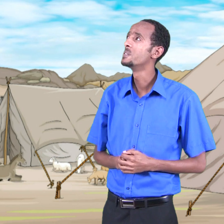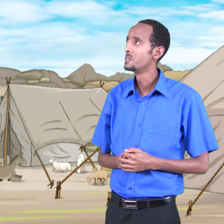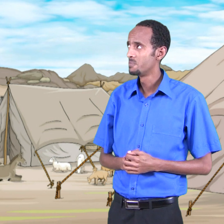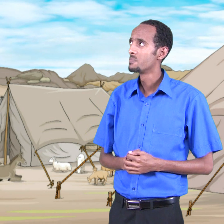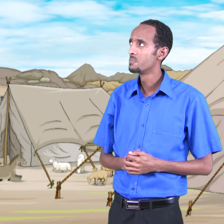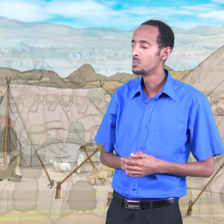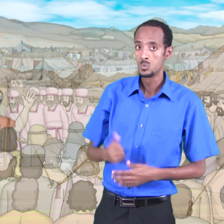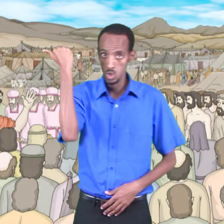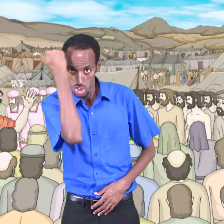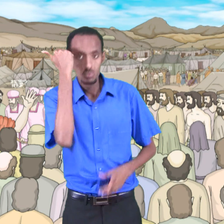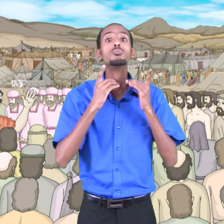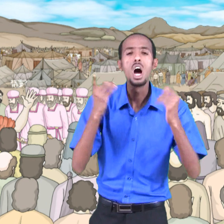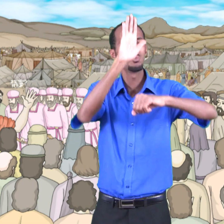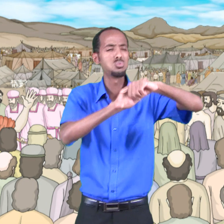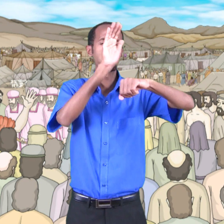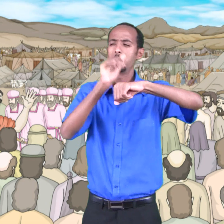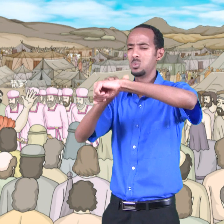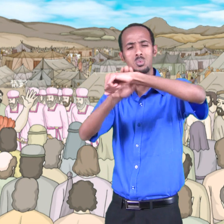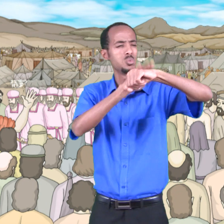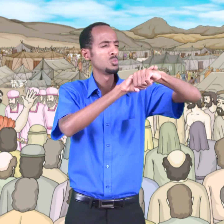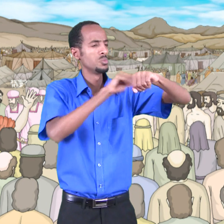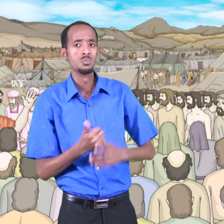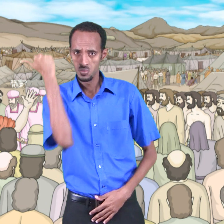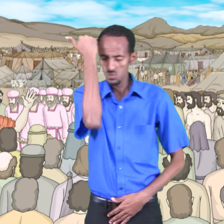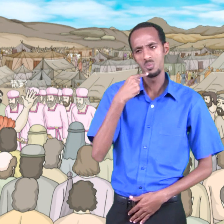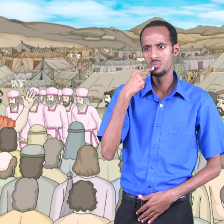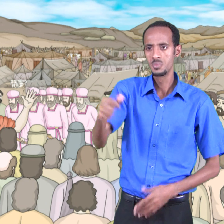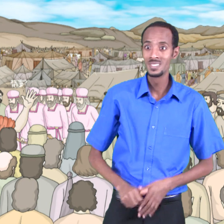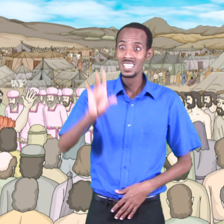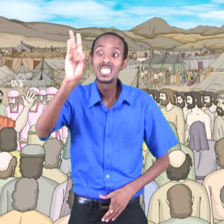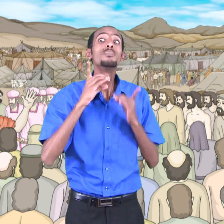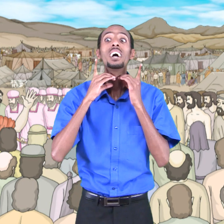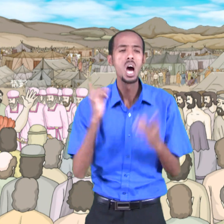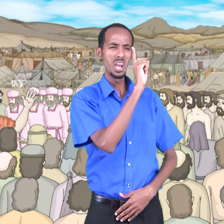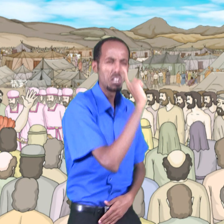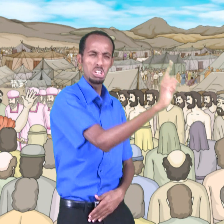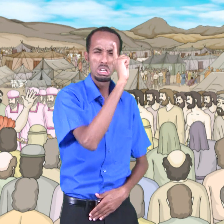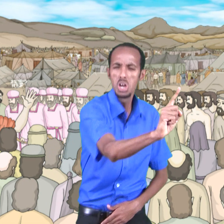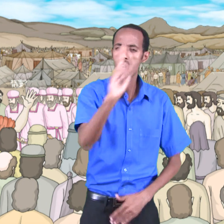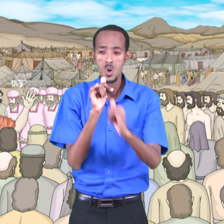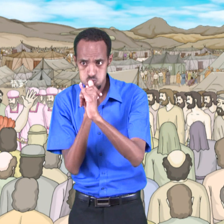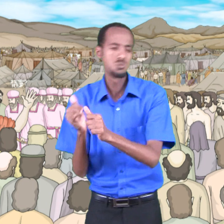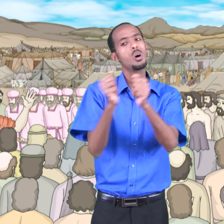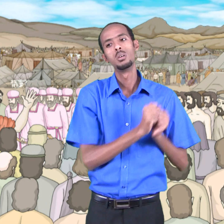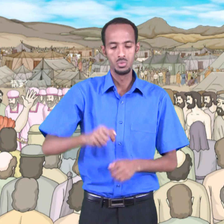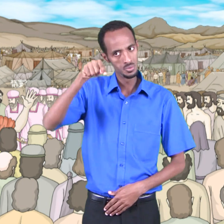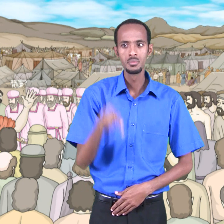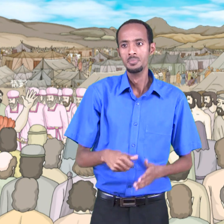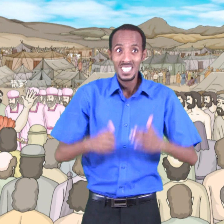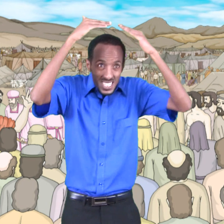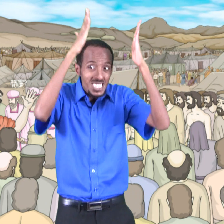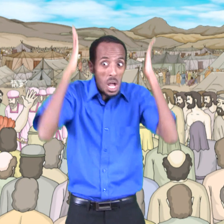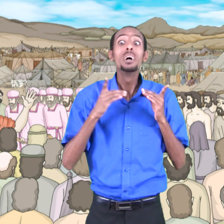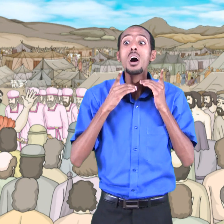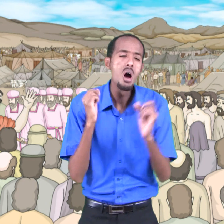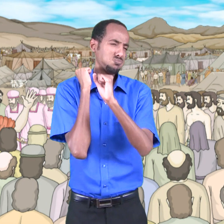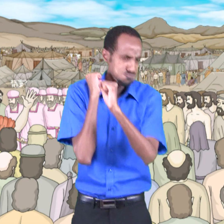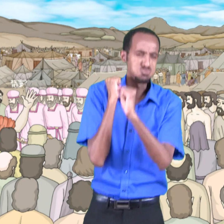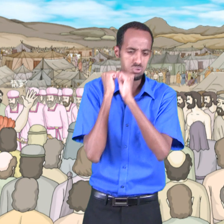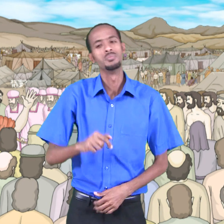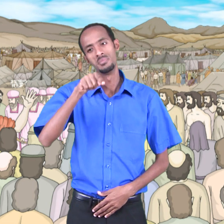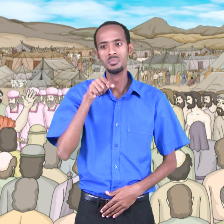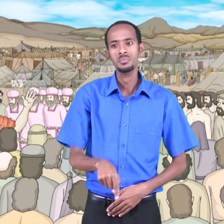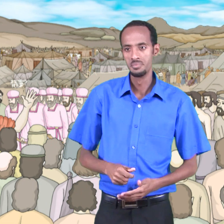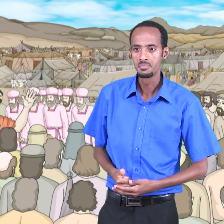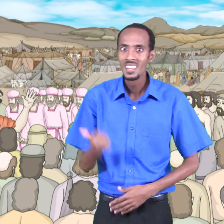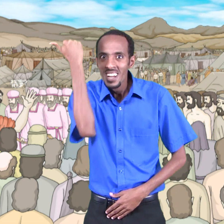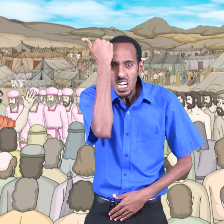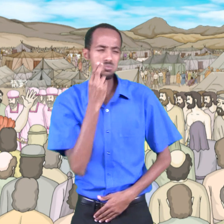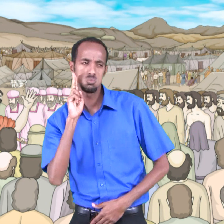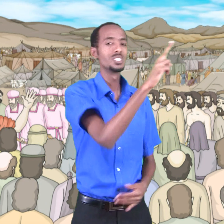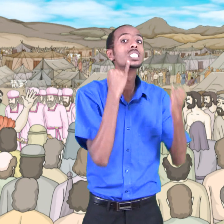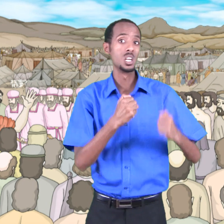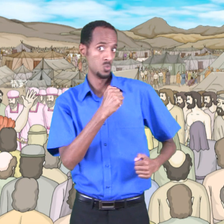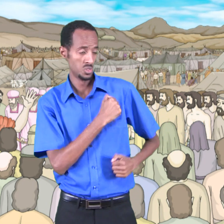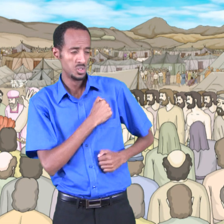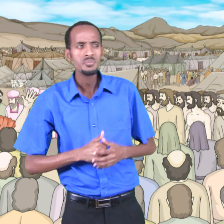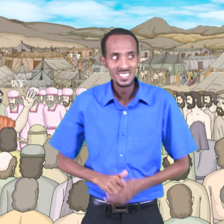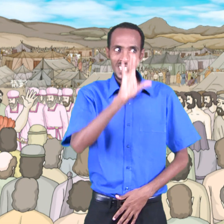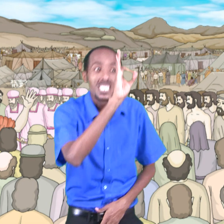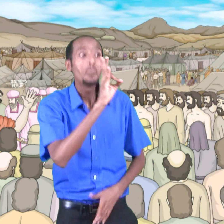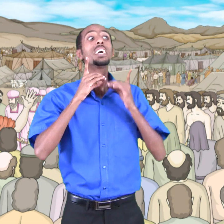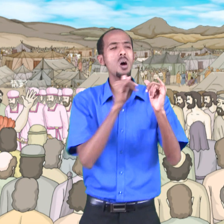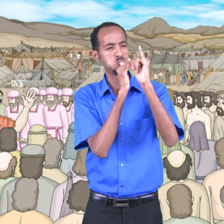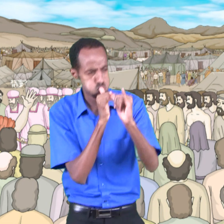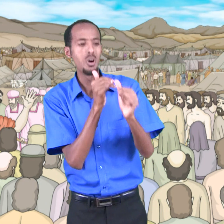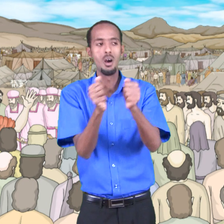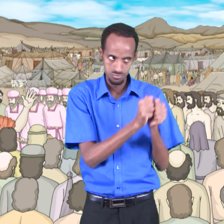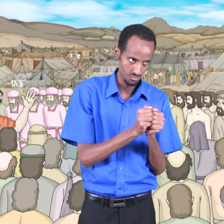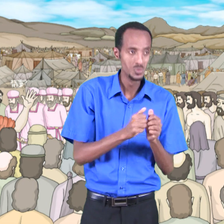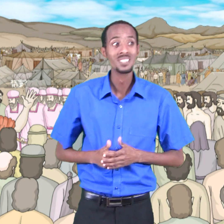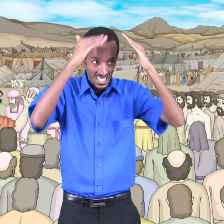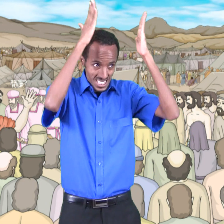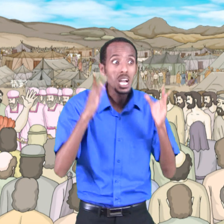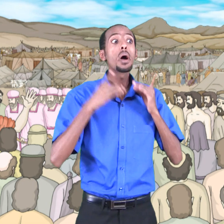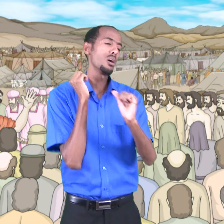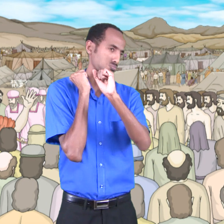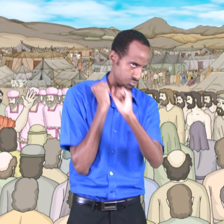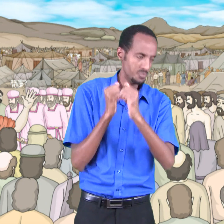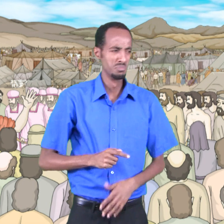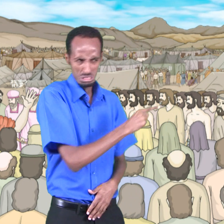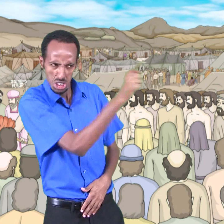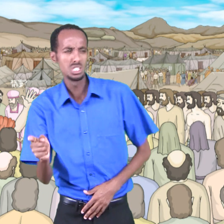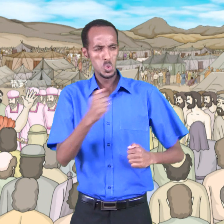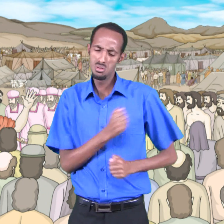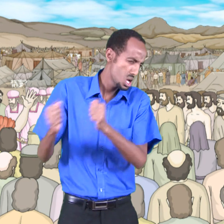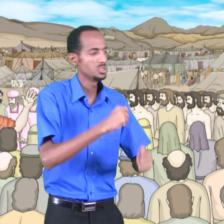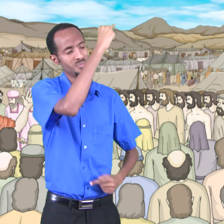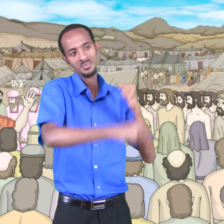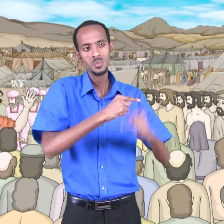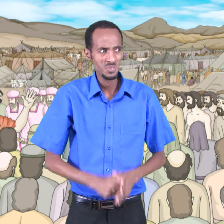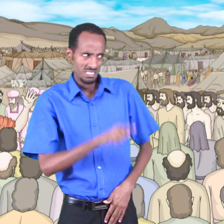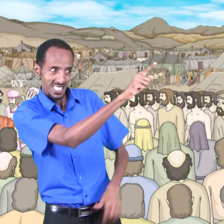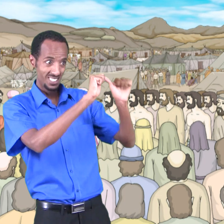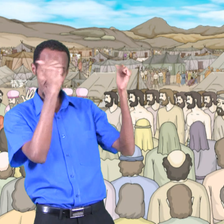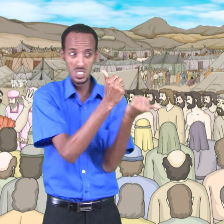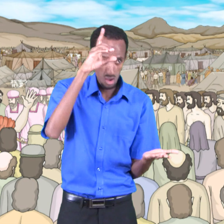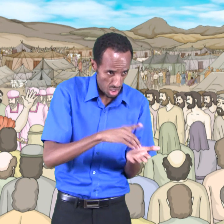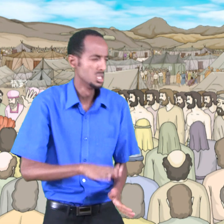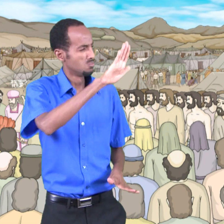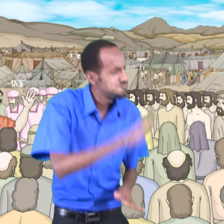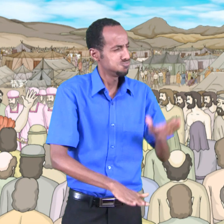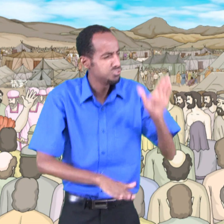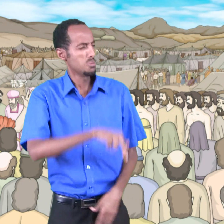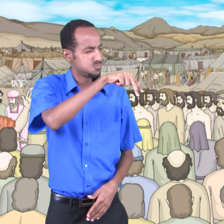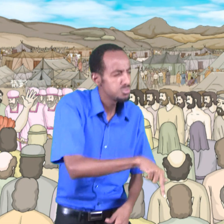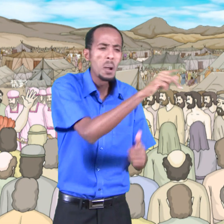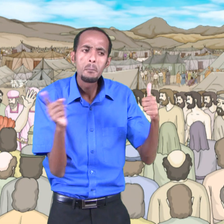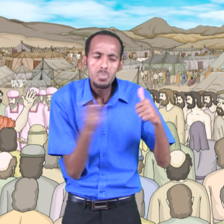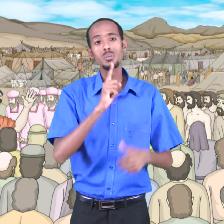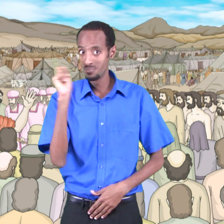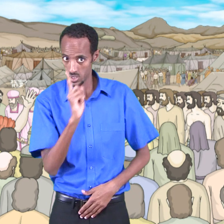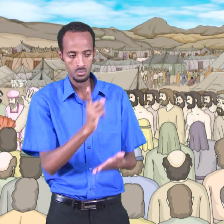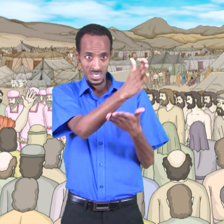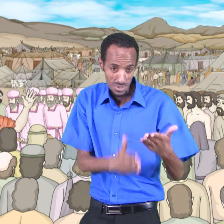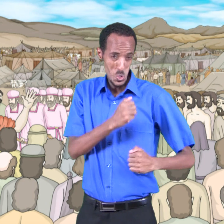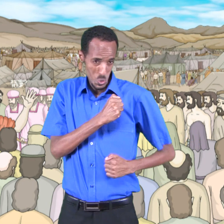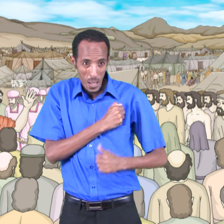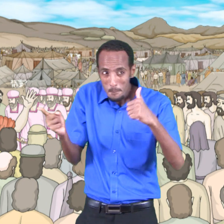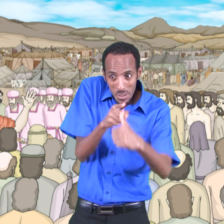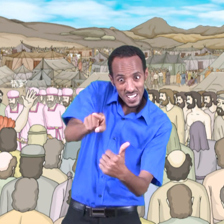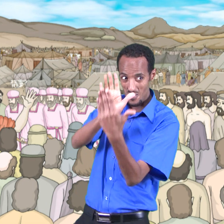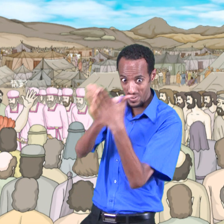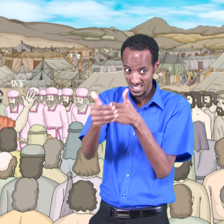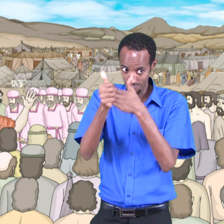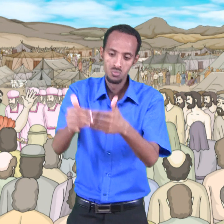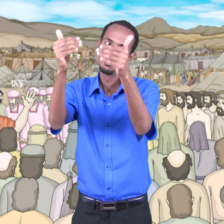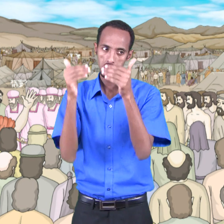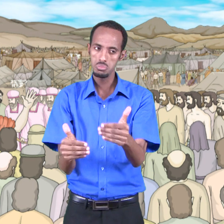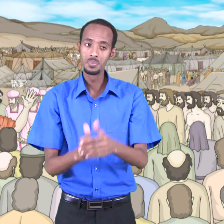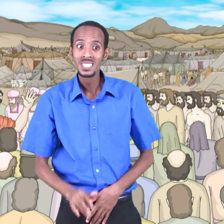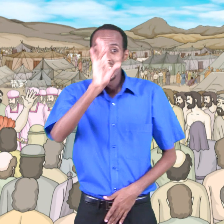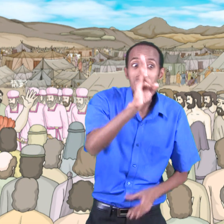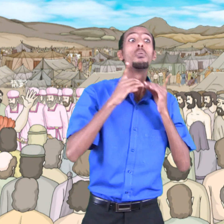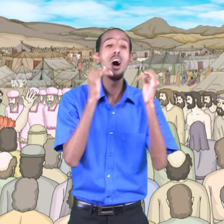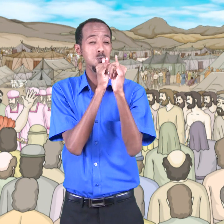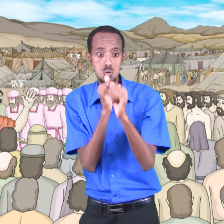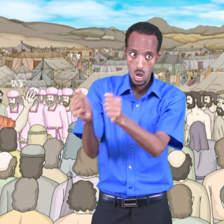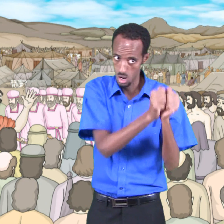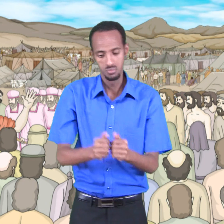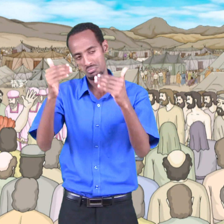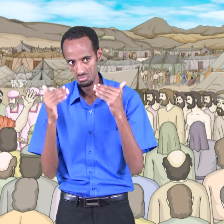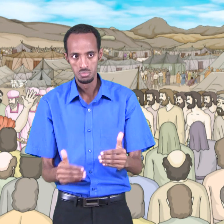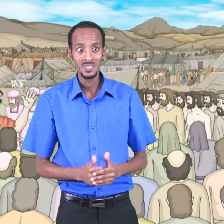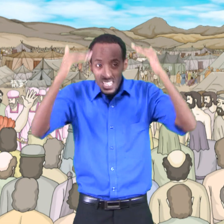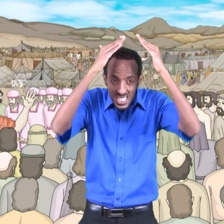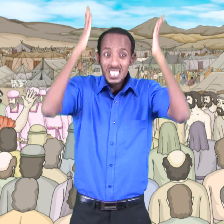So Joshua son of Nun summoned the priests and said, “Take up the ark of the covenant and have seven priests carry seven rams’ horns in front of the ark of the LORD.”